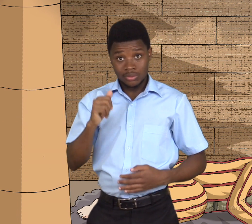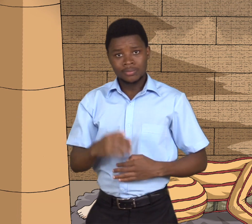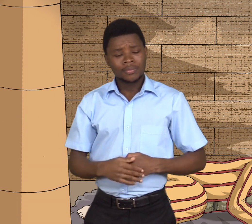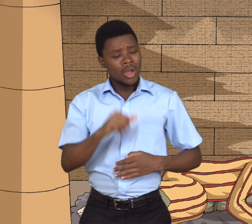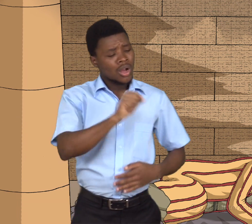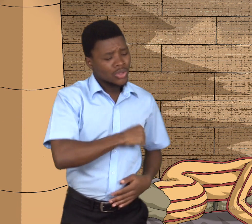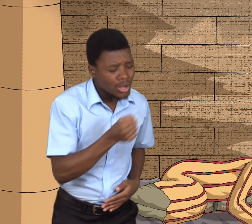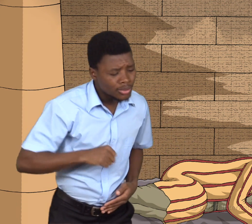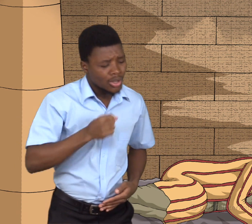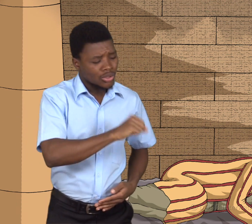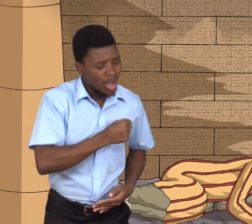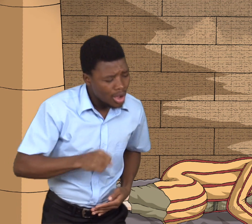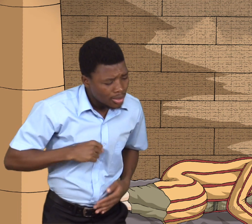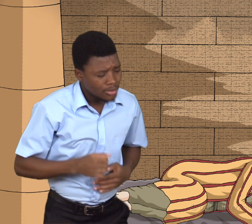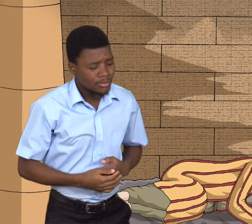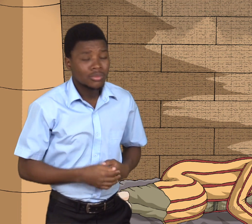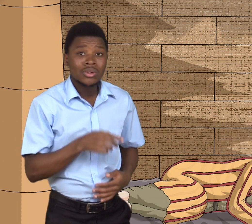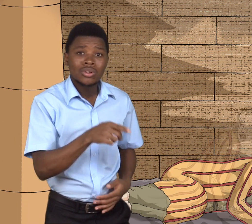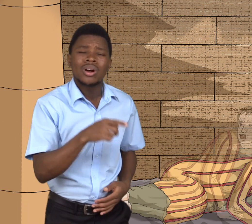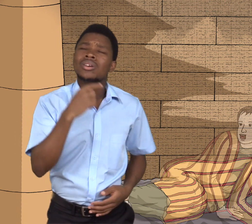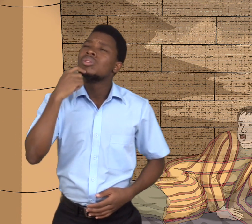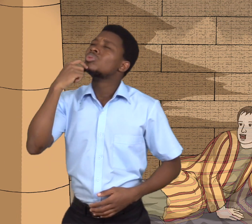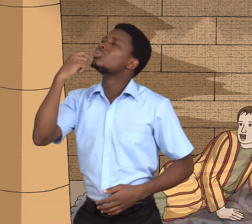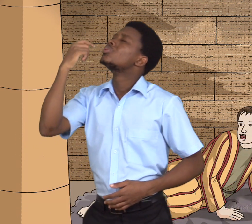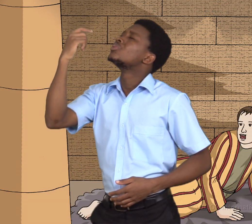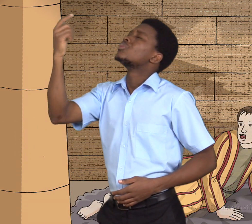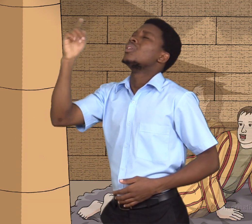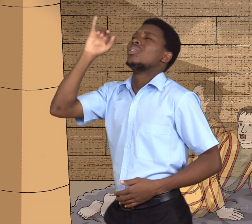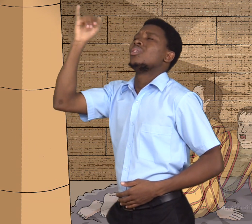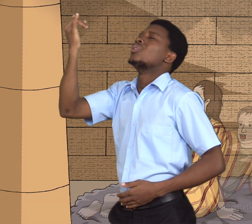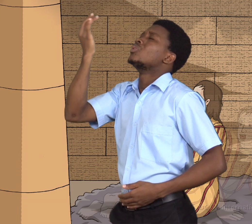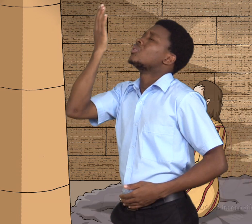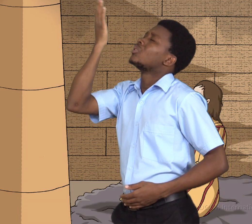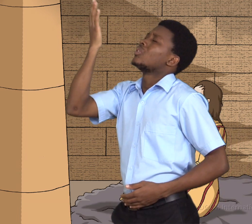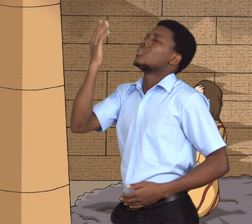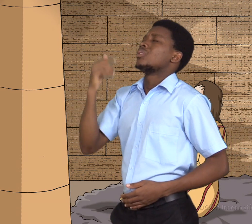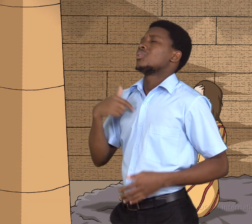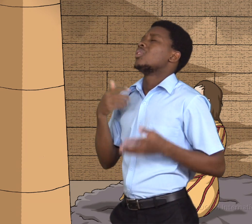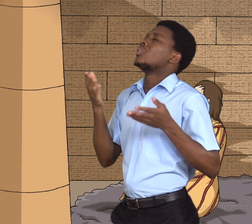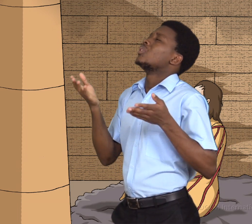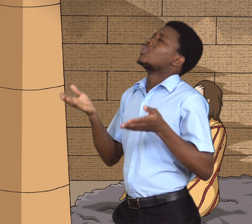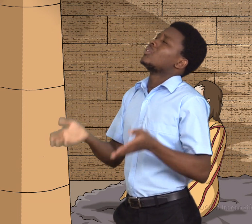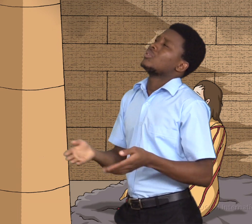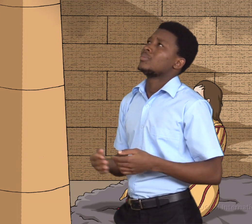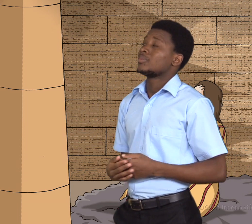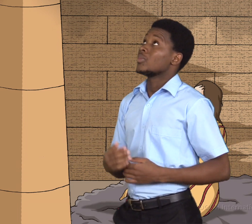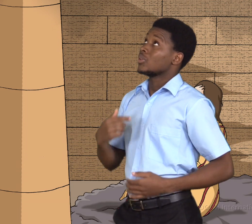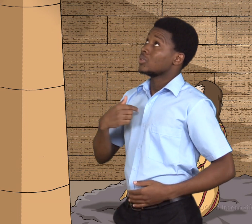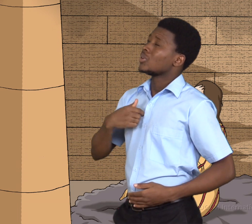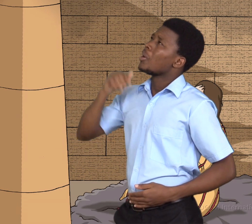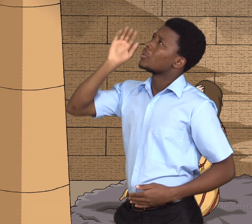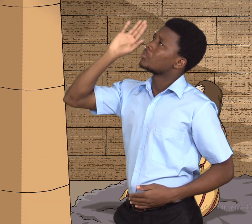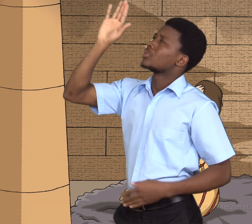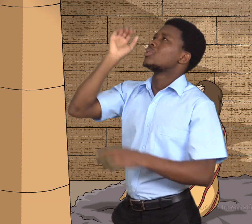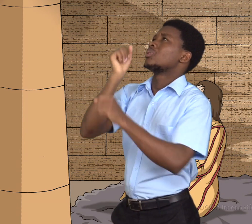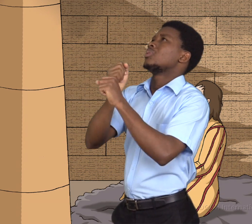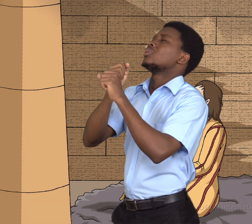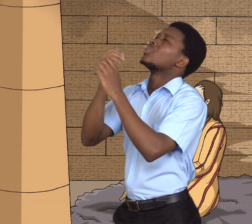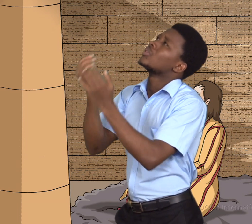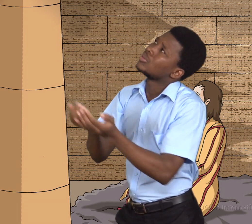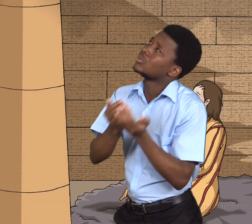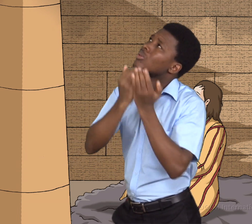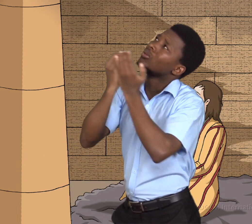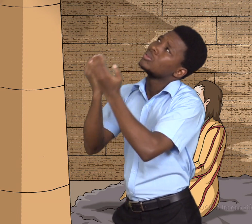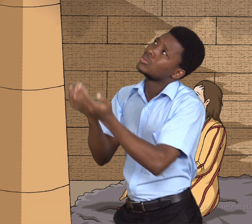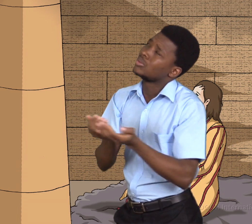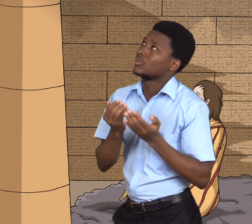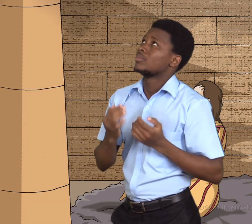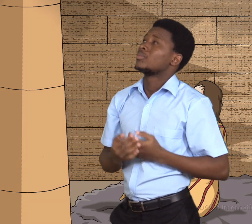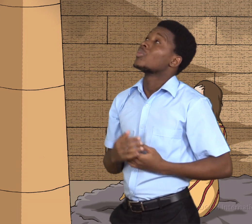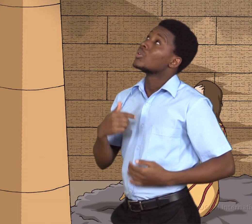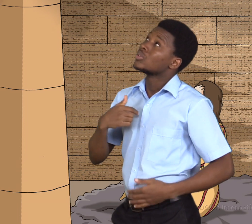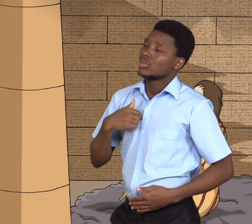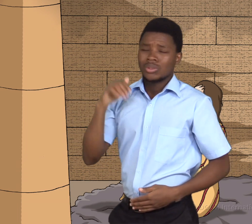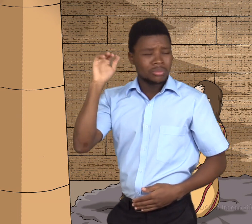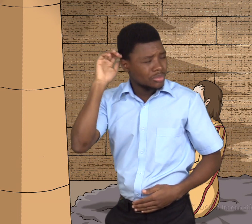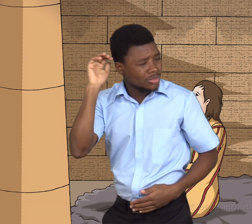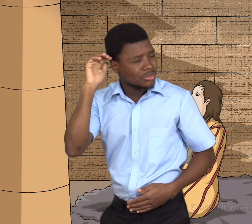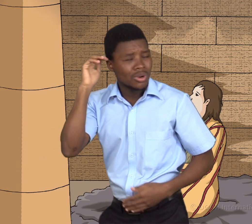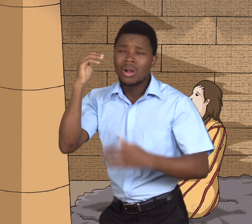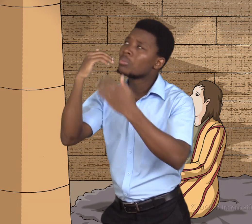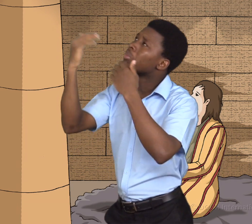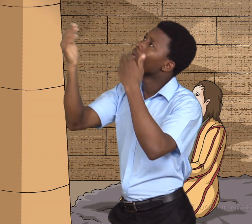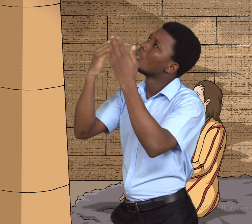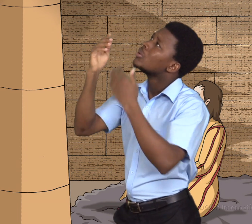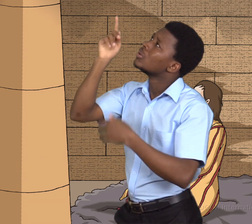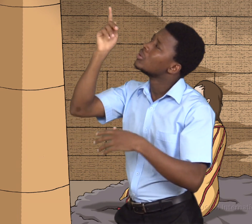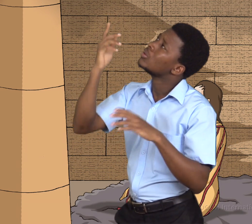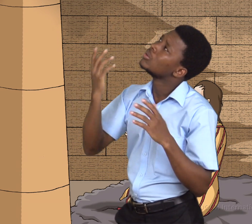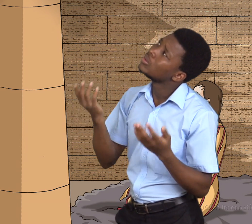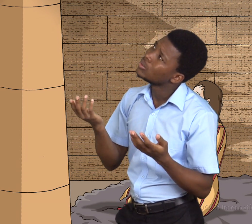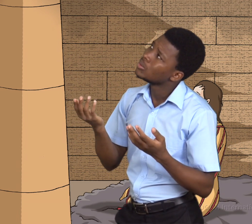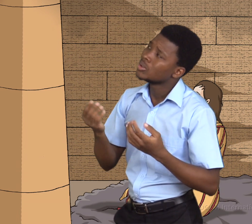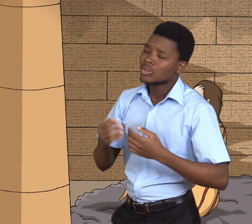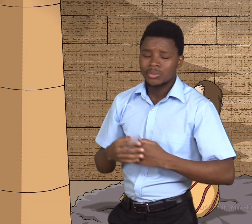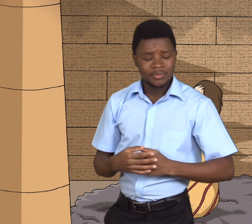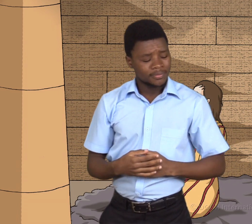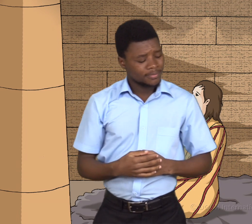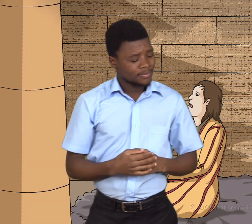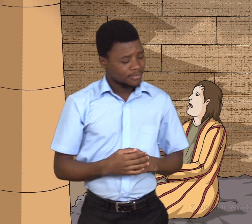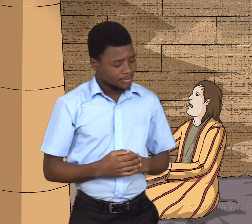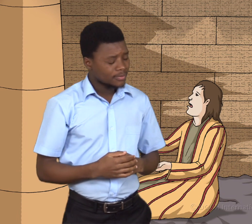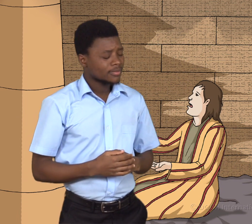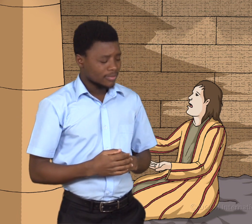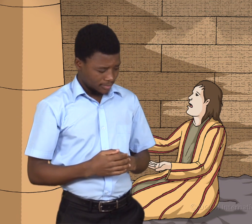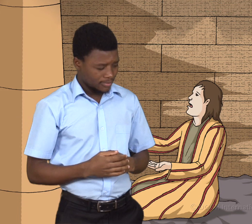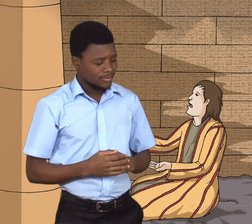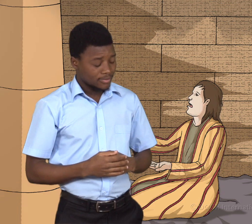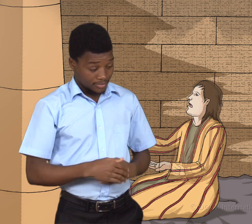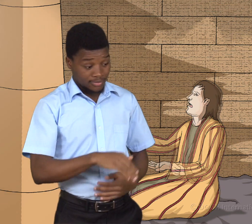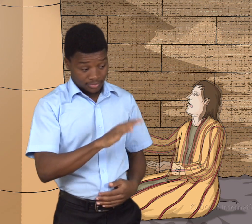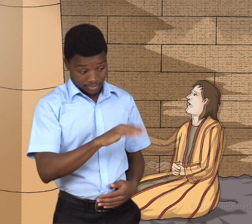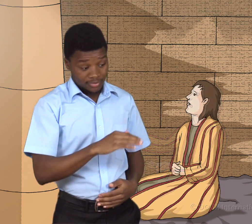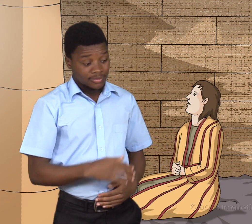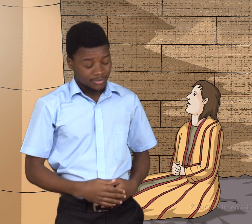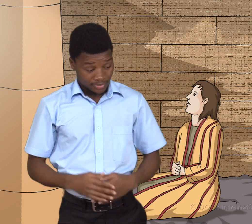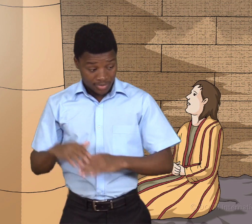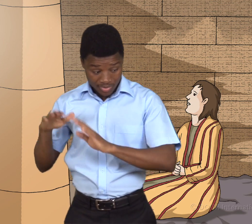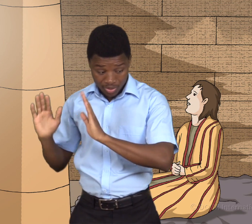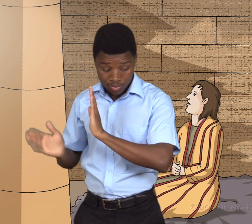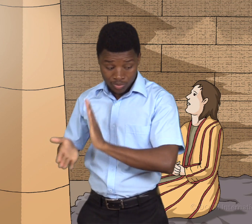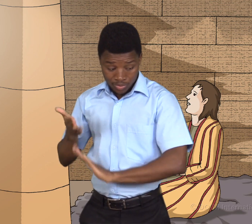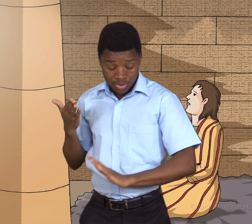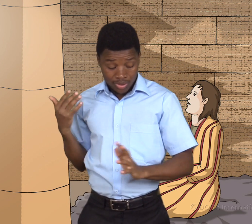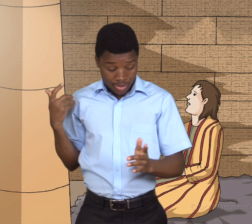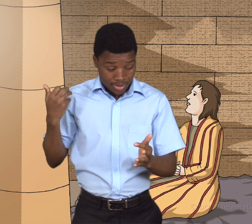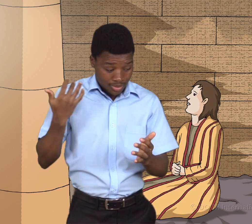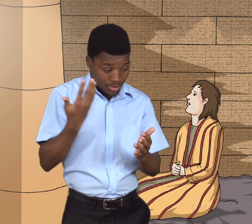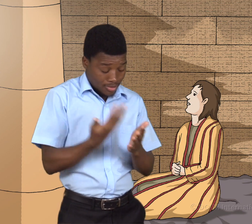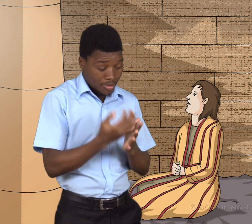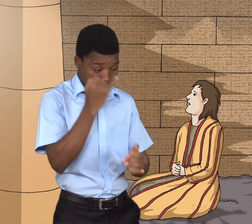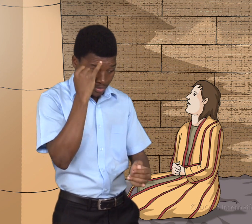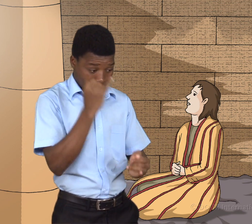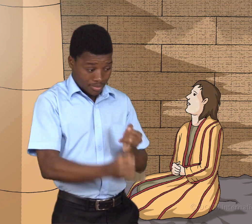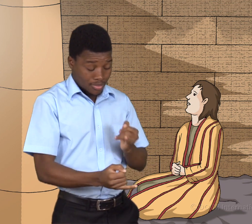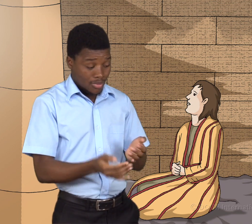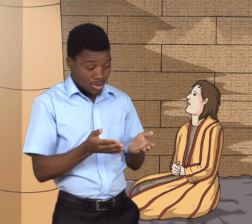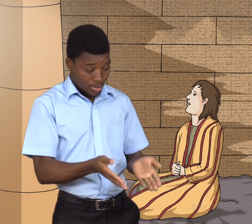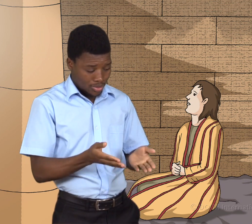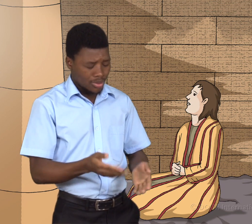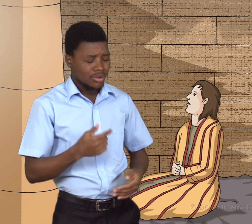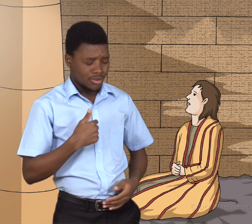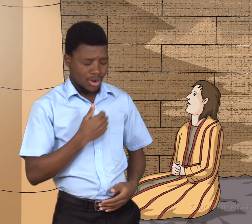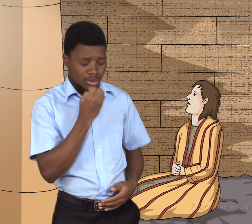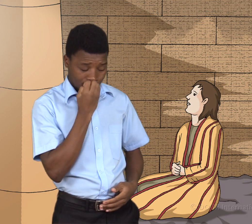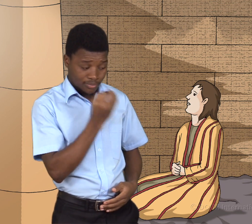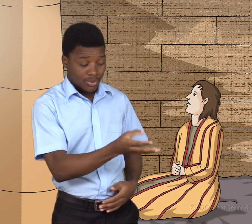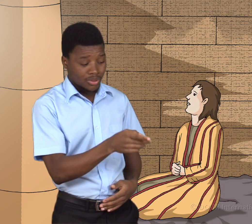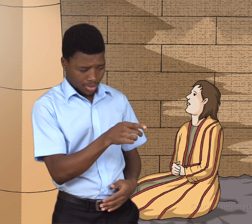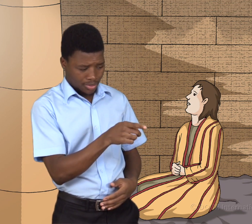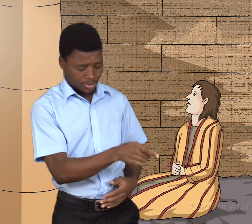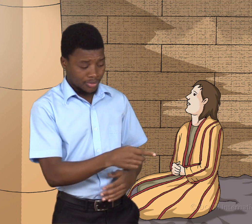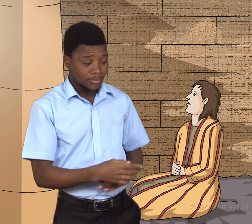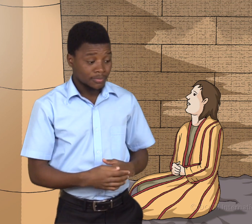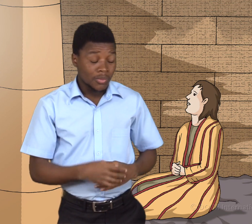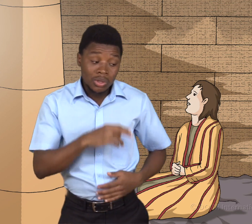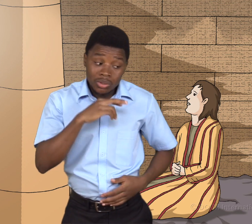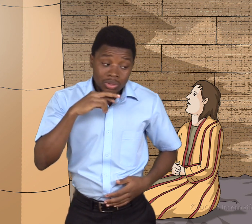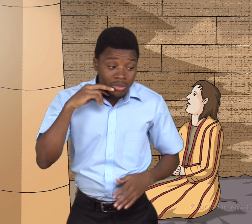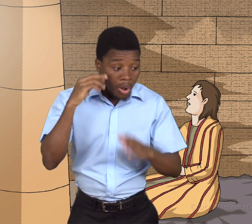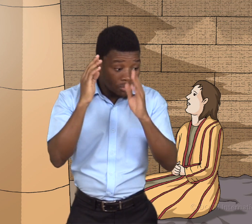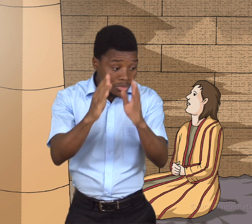Then the LORD came and stood there, calling as before, “Samuel! Samuel!” And Samuel answered, “Speak, for Your servant is listening.”